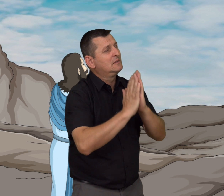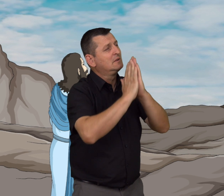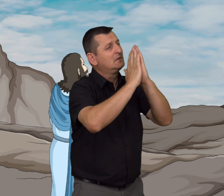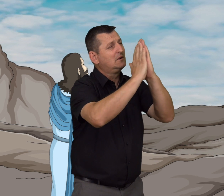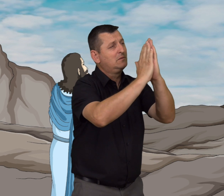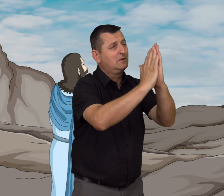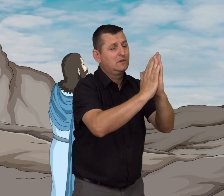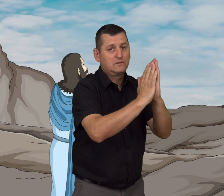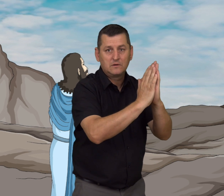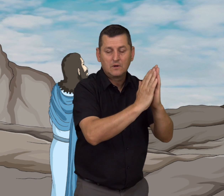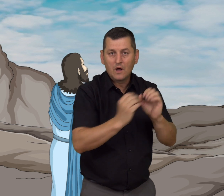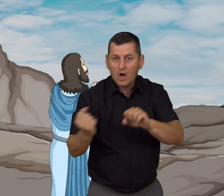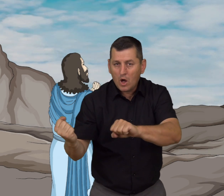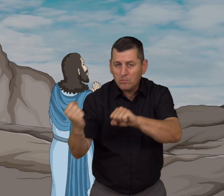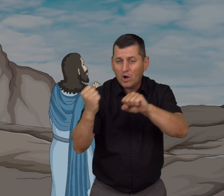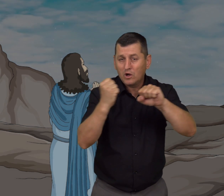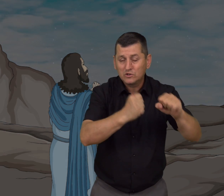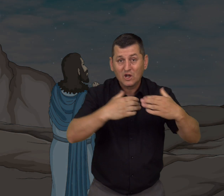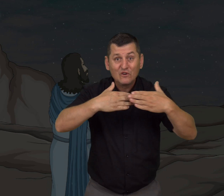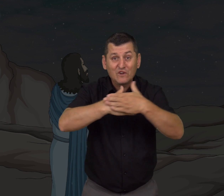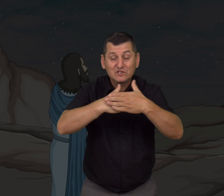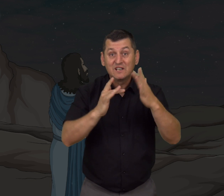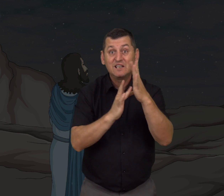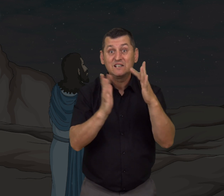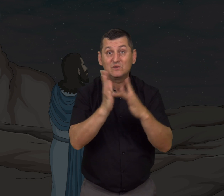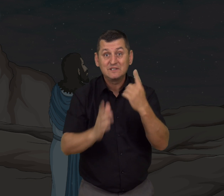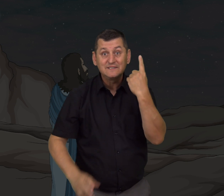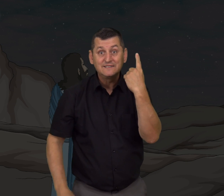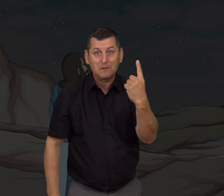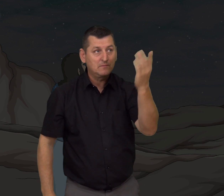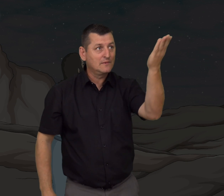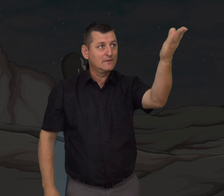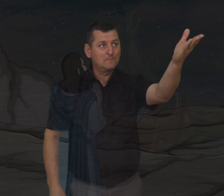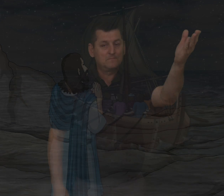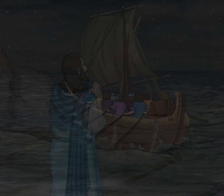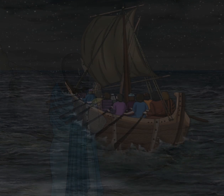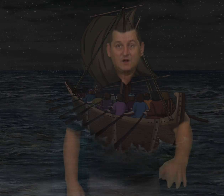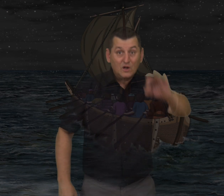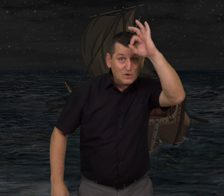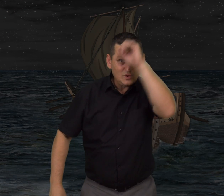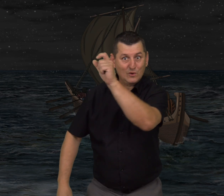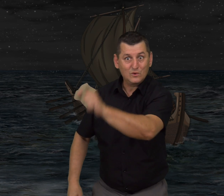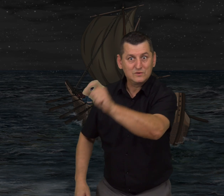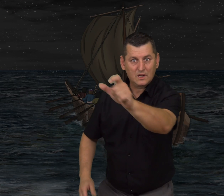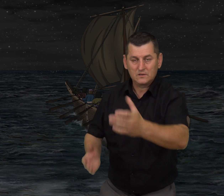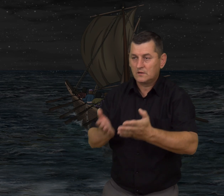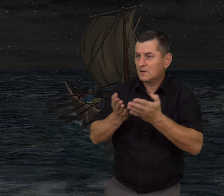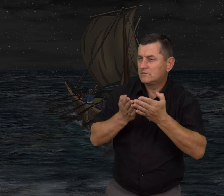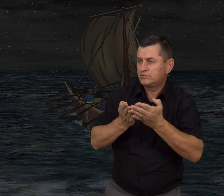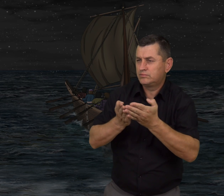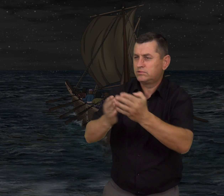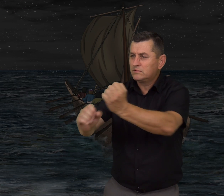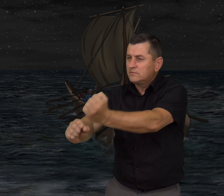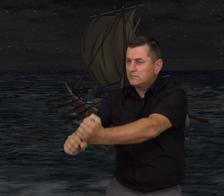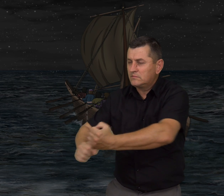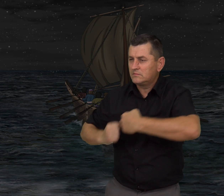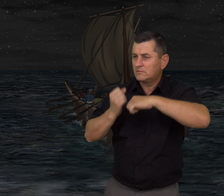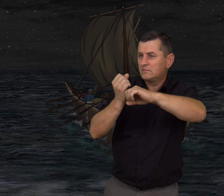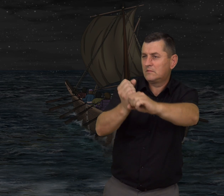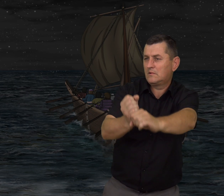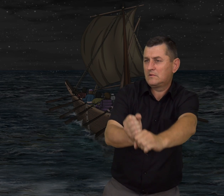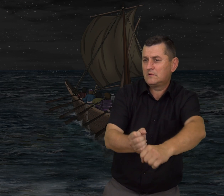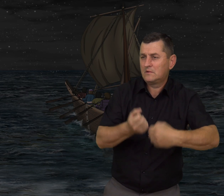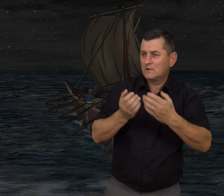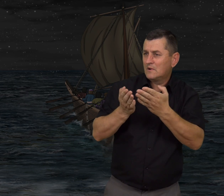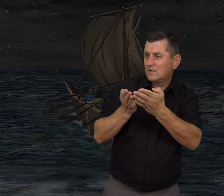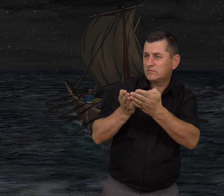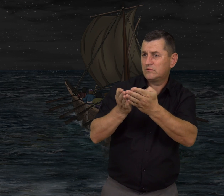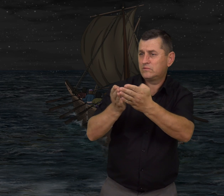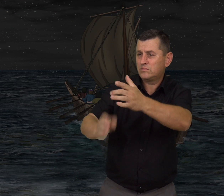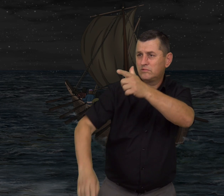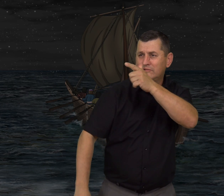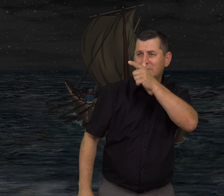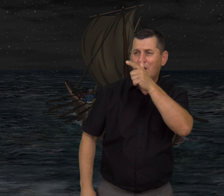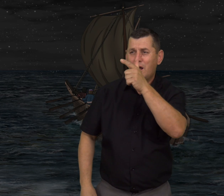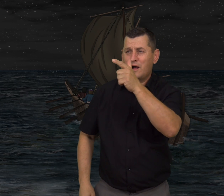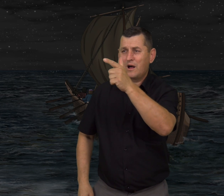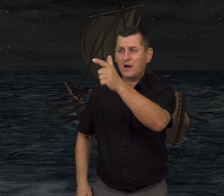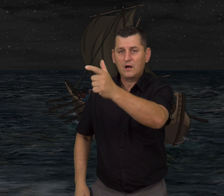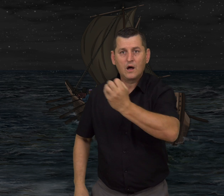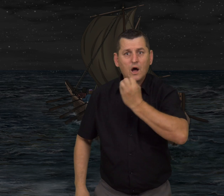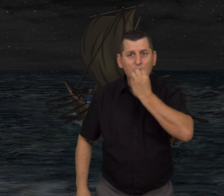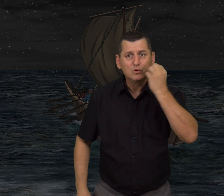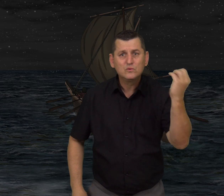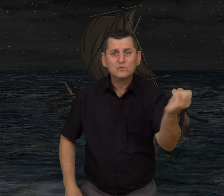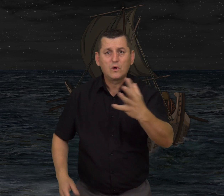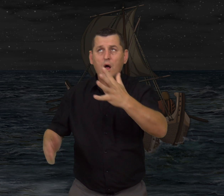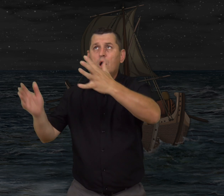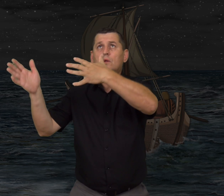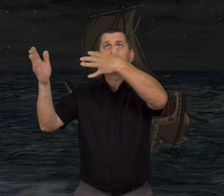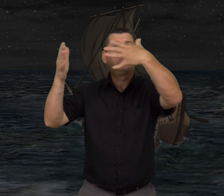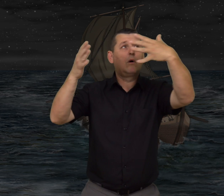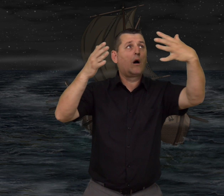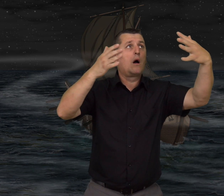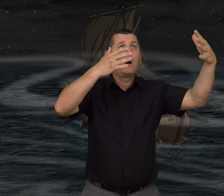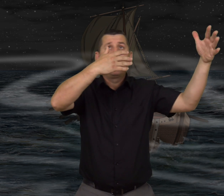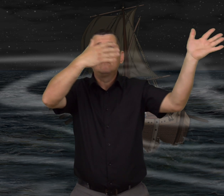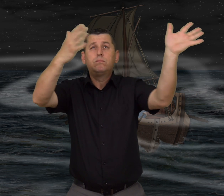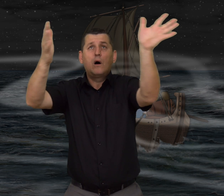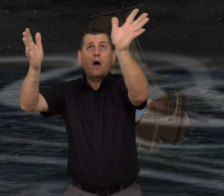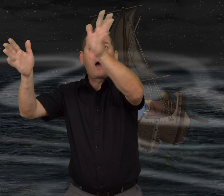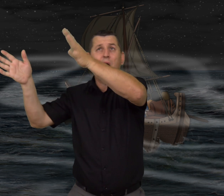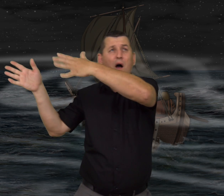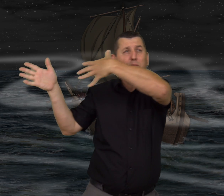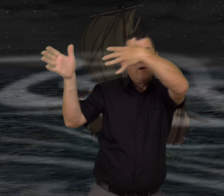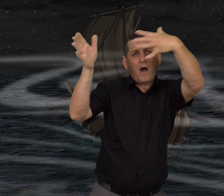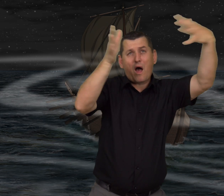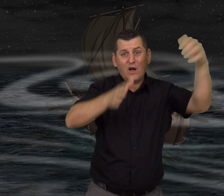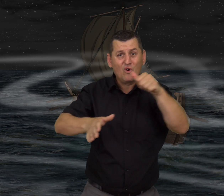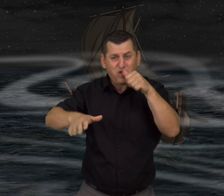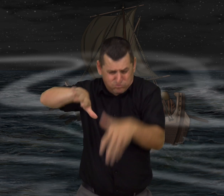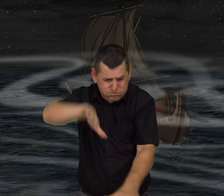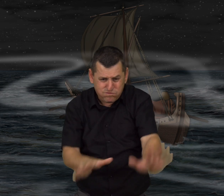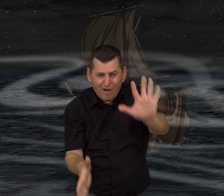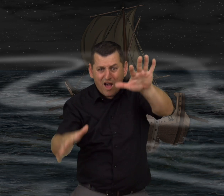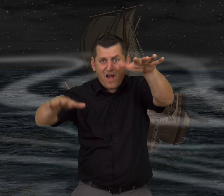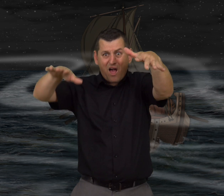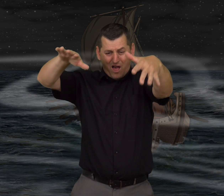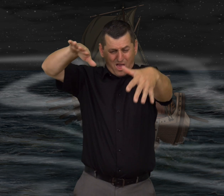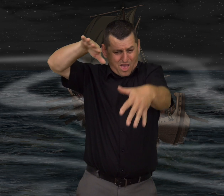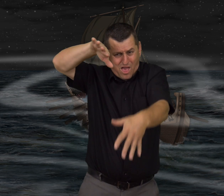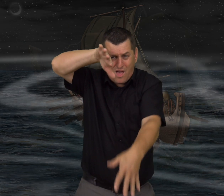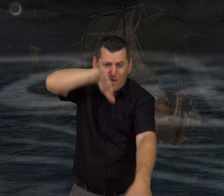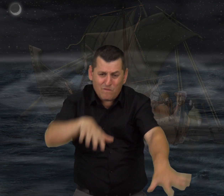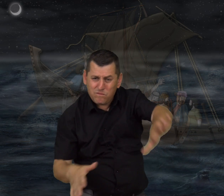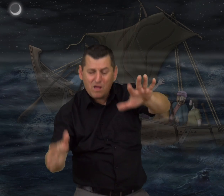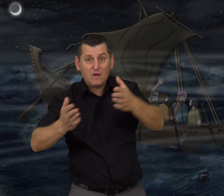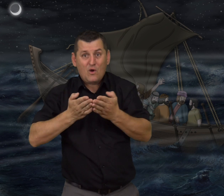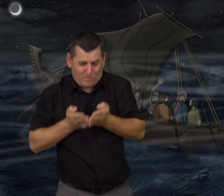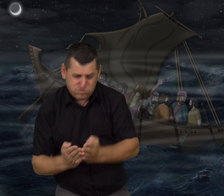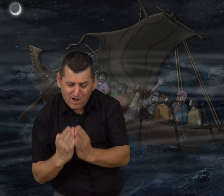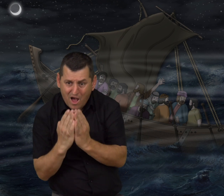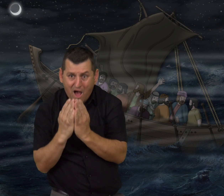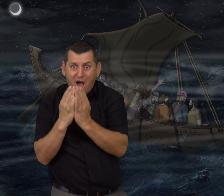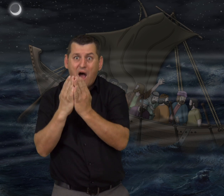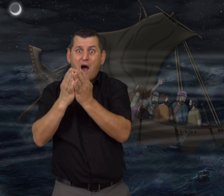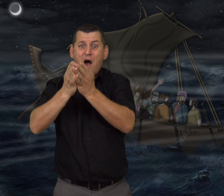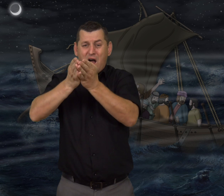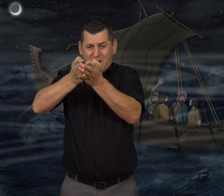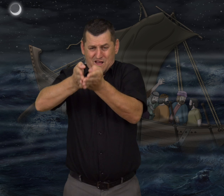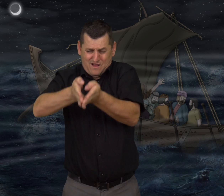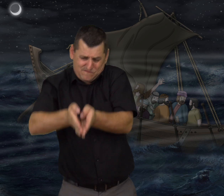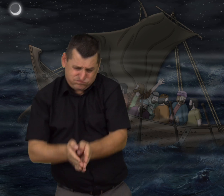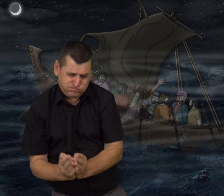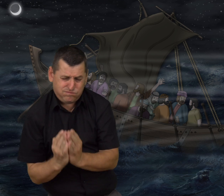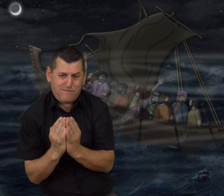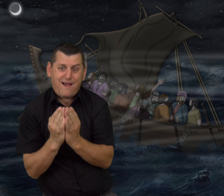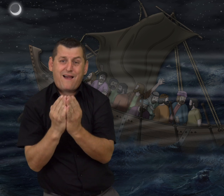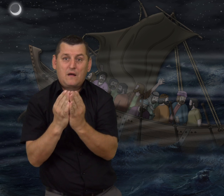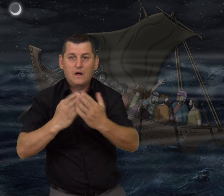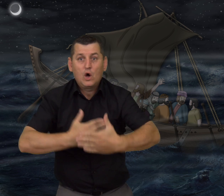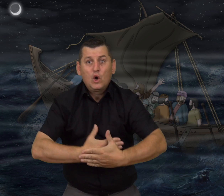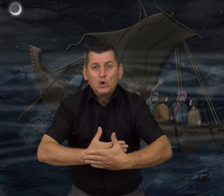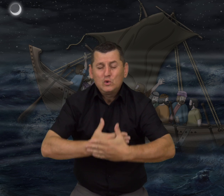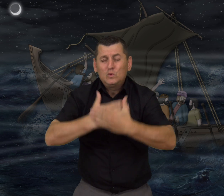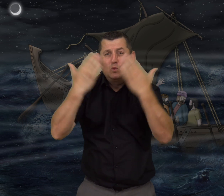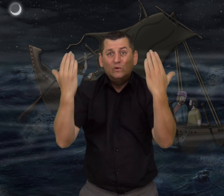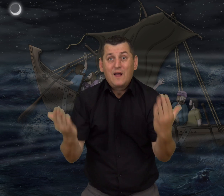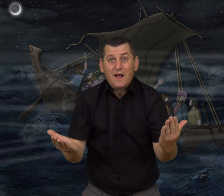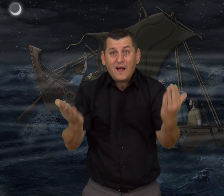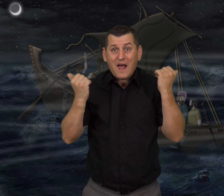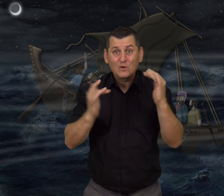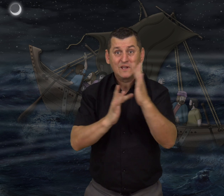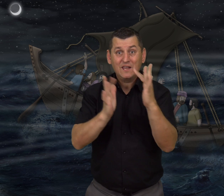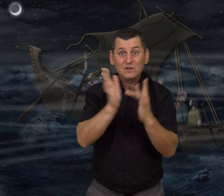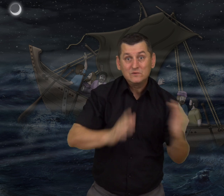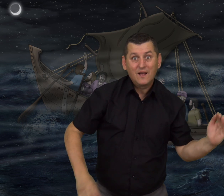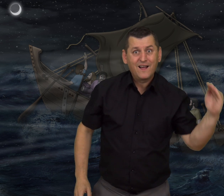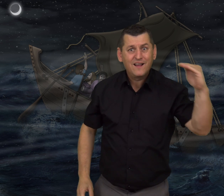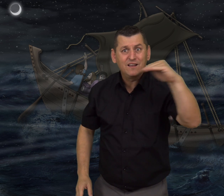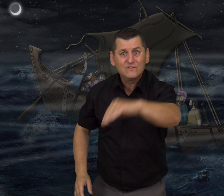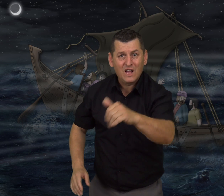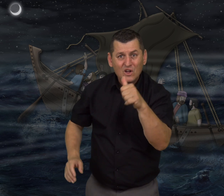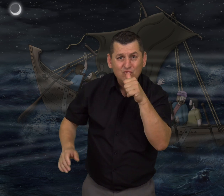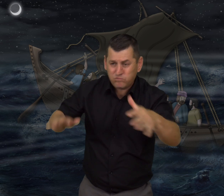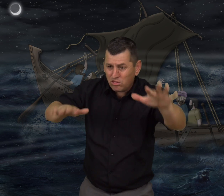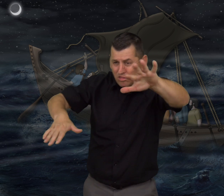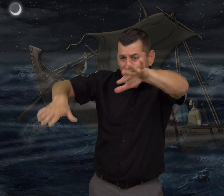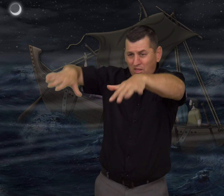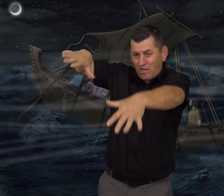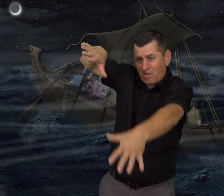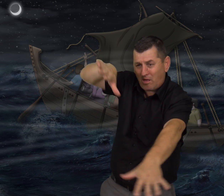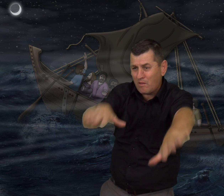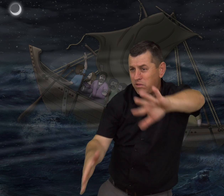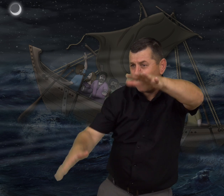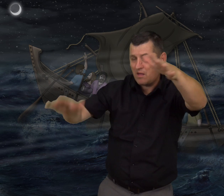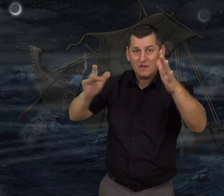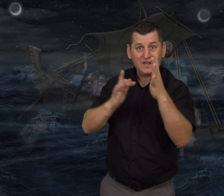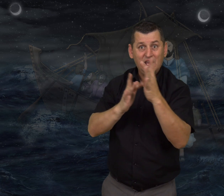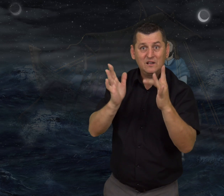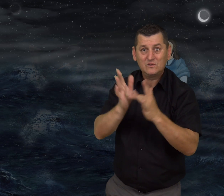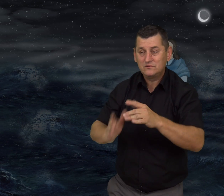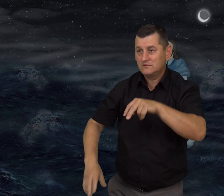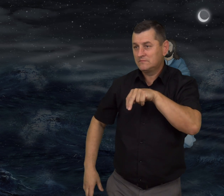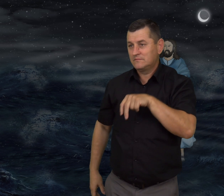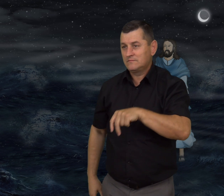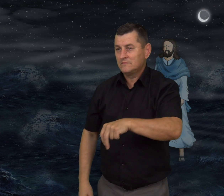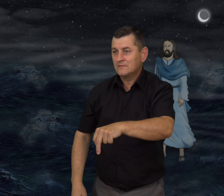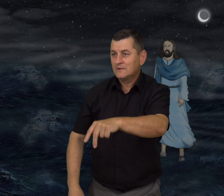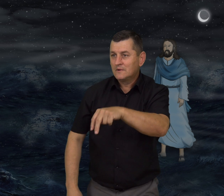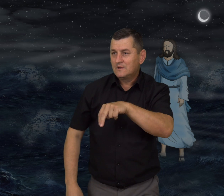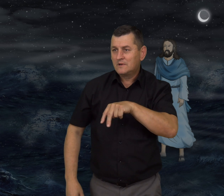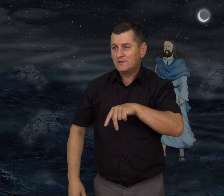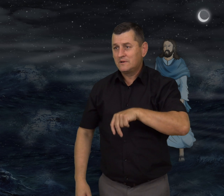When evening came, He was there alone, but the boat was already far from land, buffeted by the waves because the wind was against it.